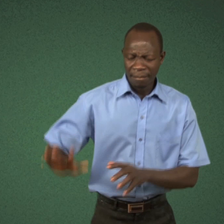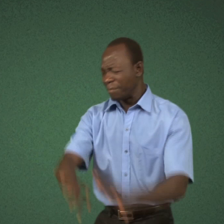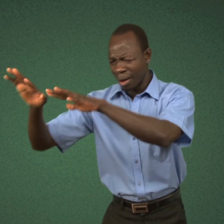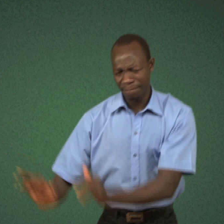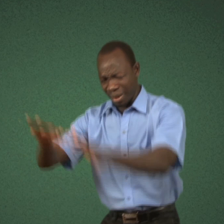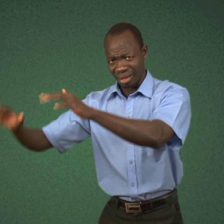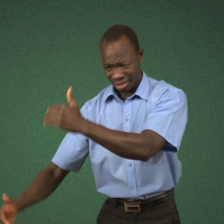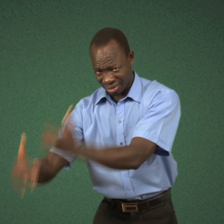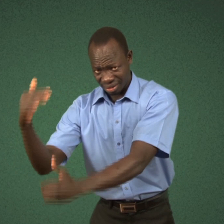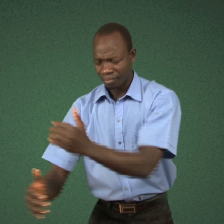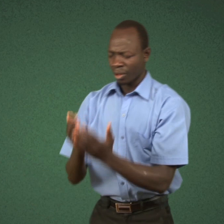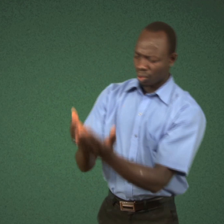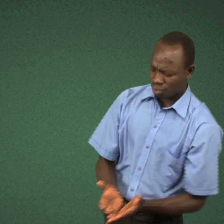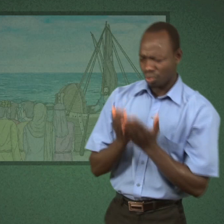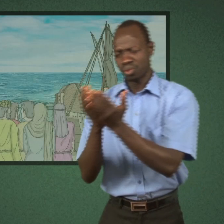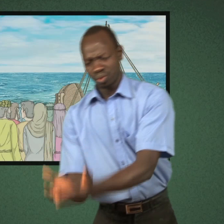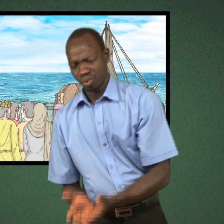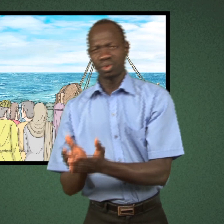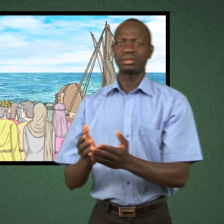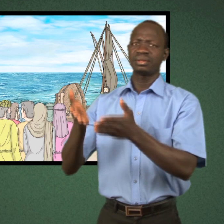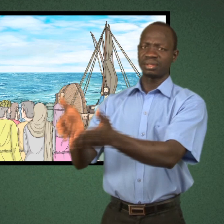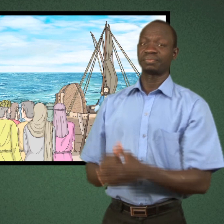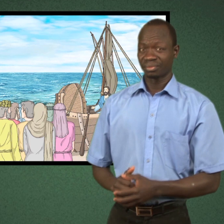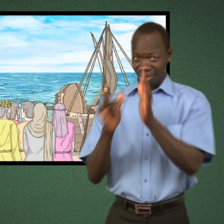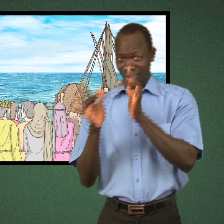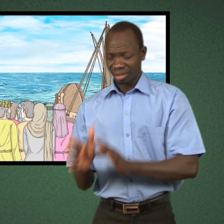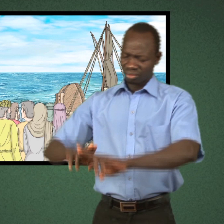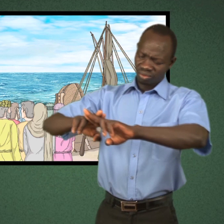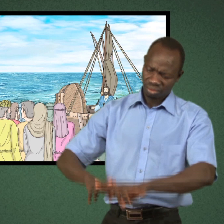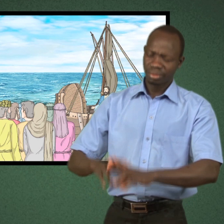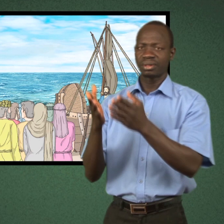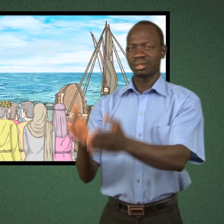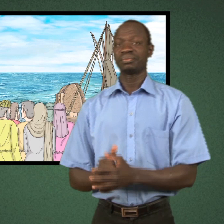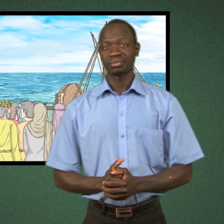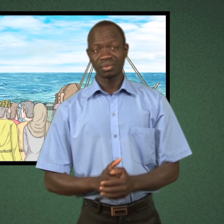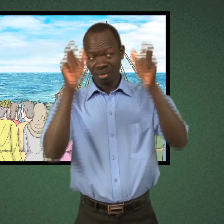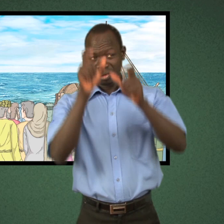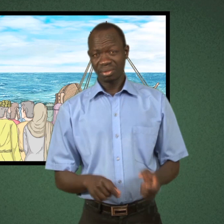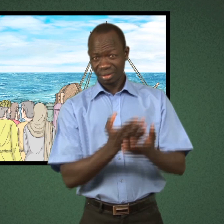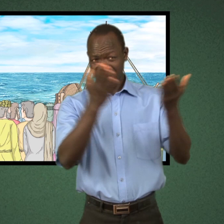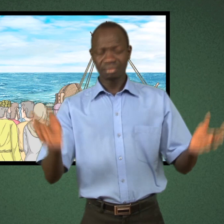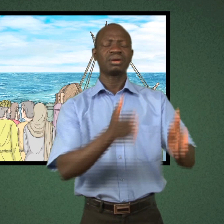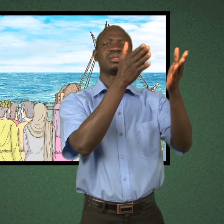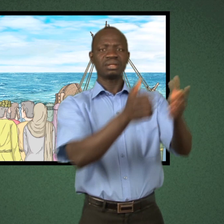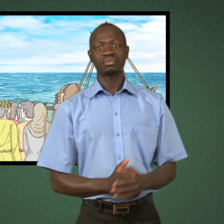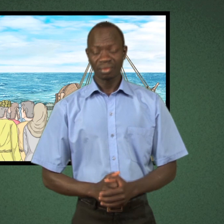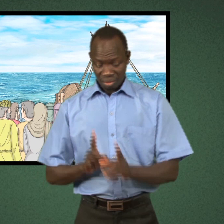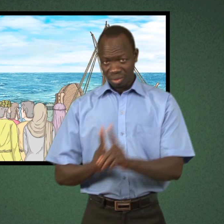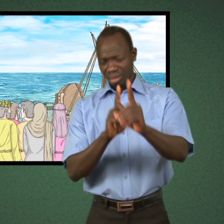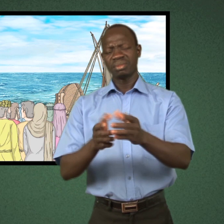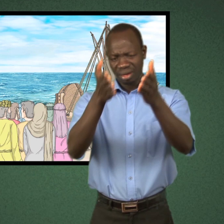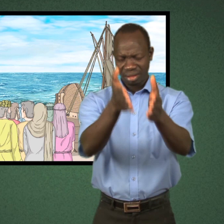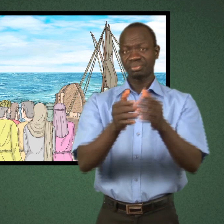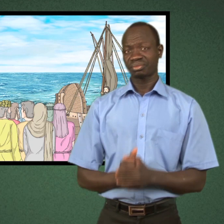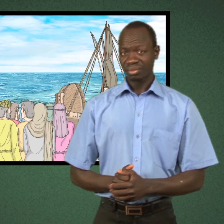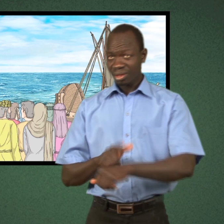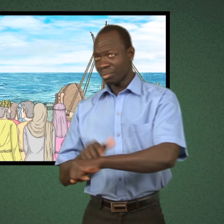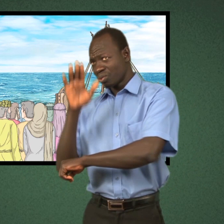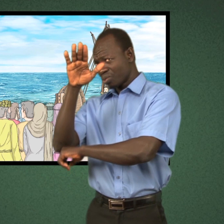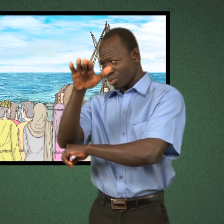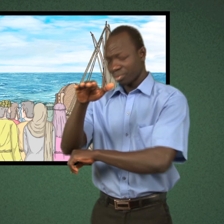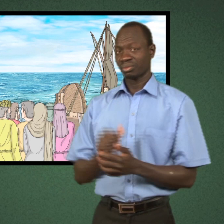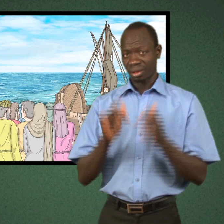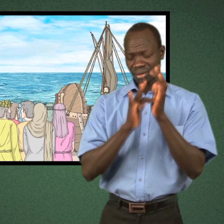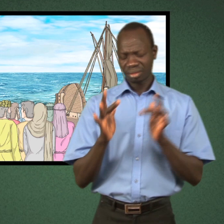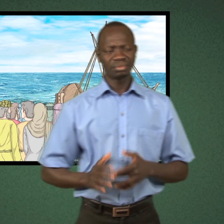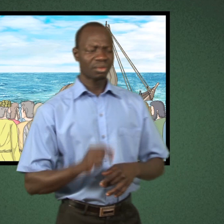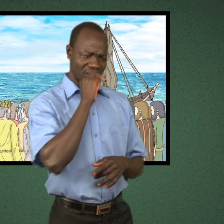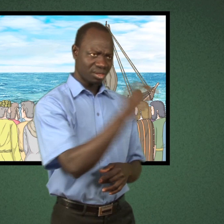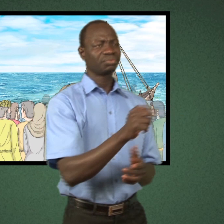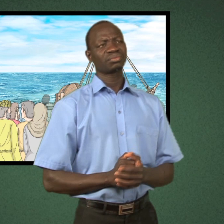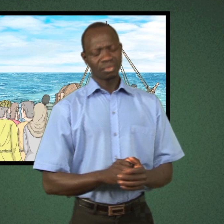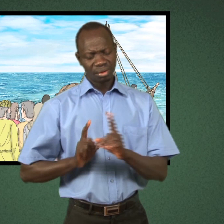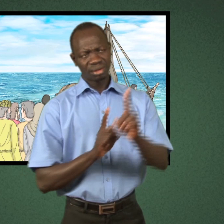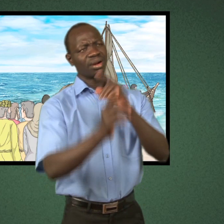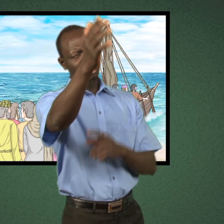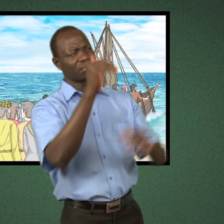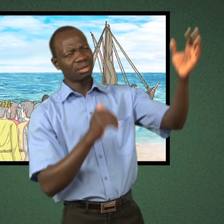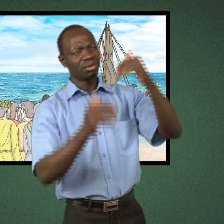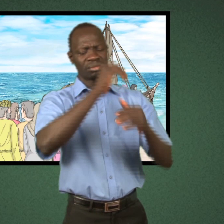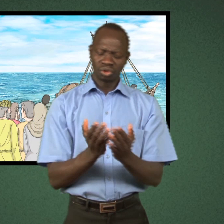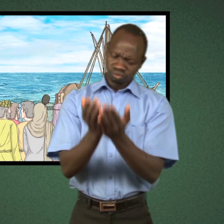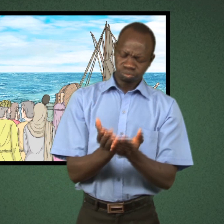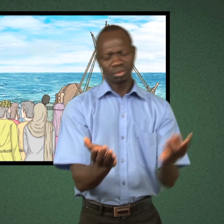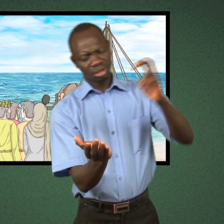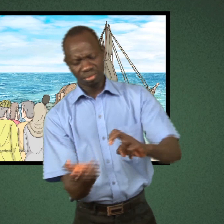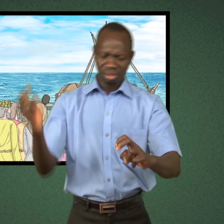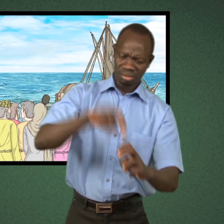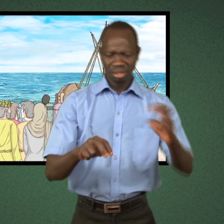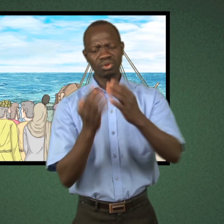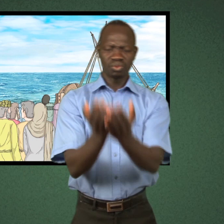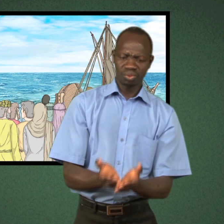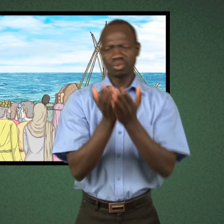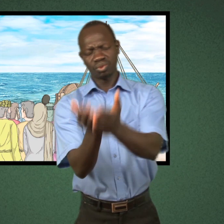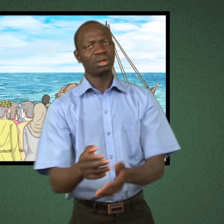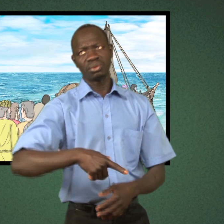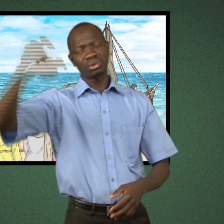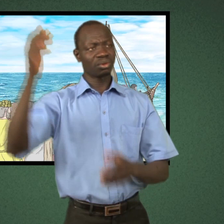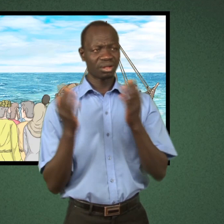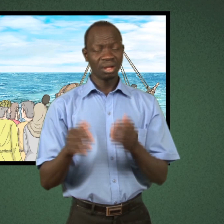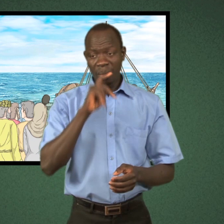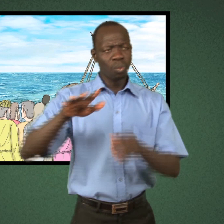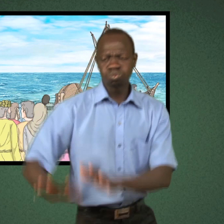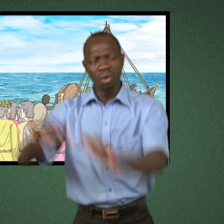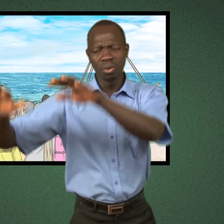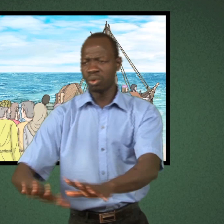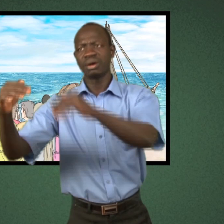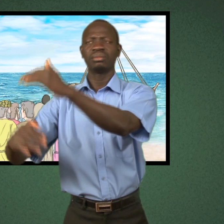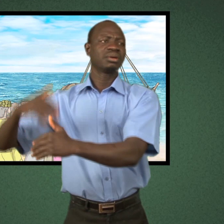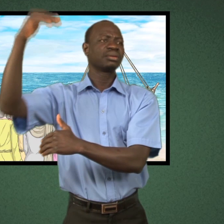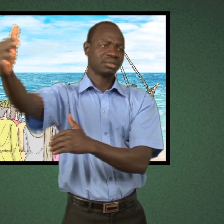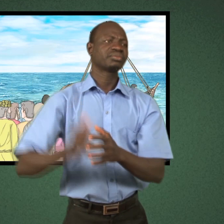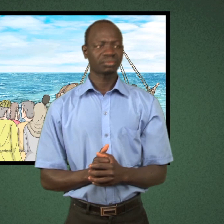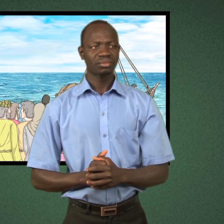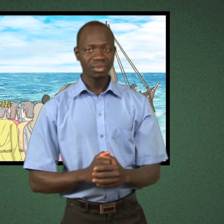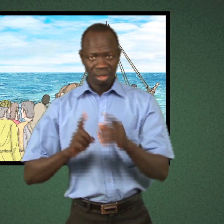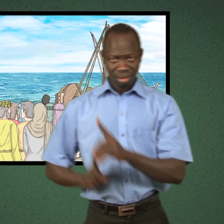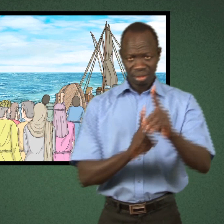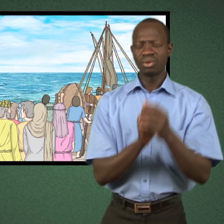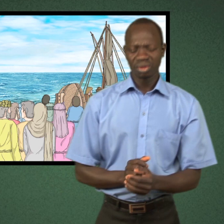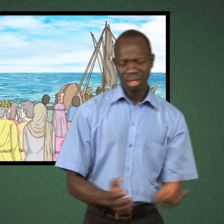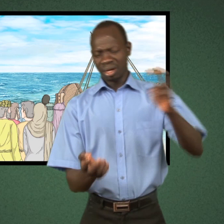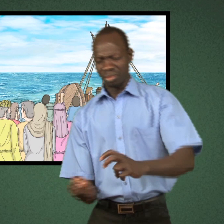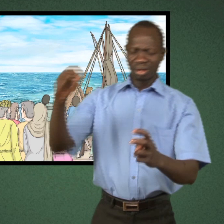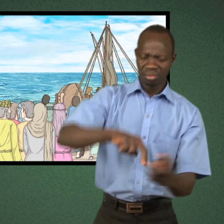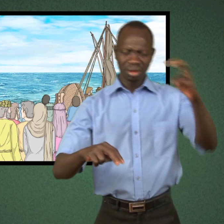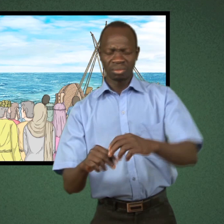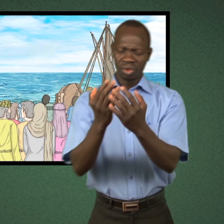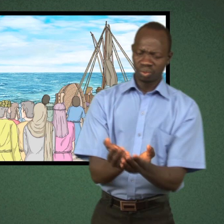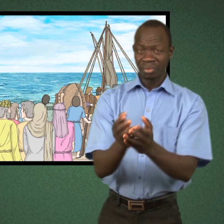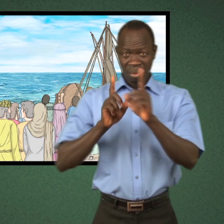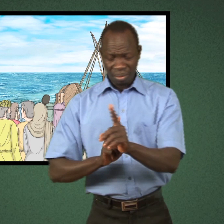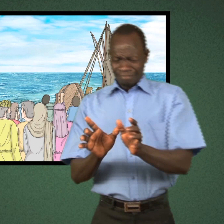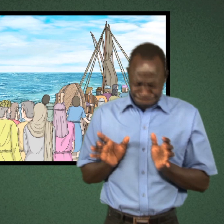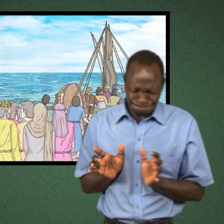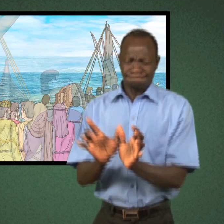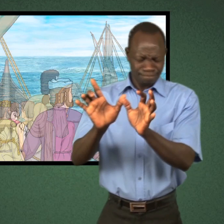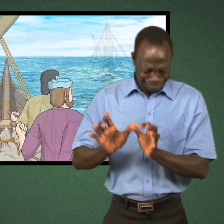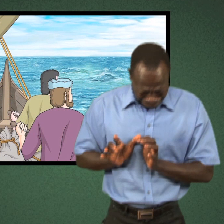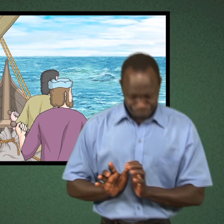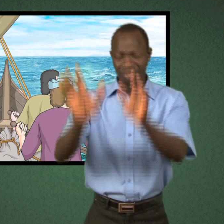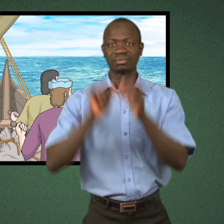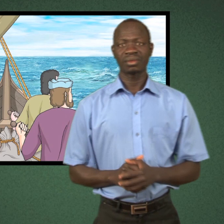When that evening came, He said to His disciples, “Let us cross to the other side.”